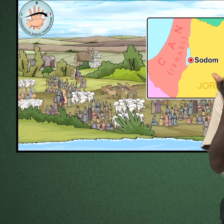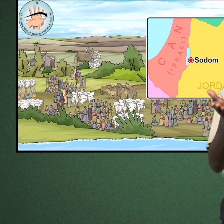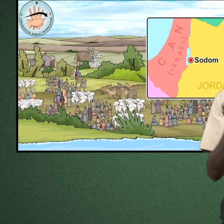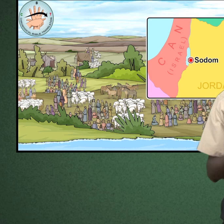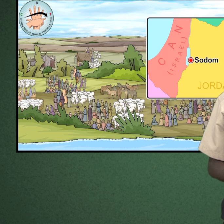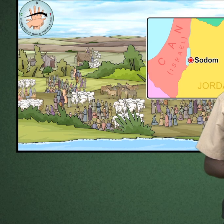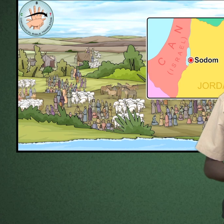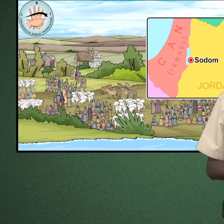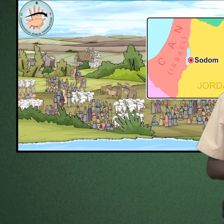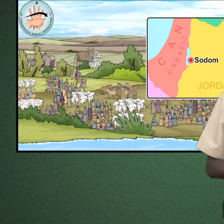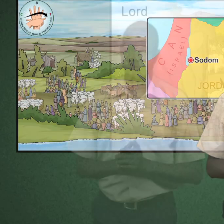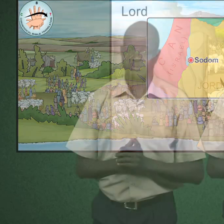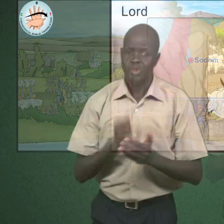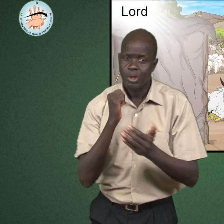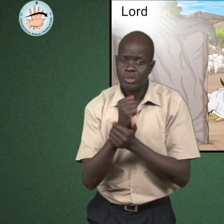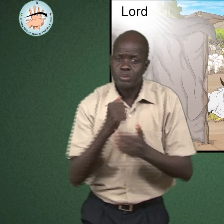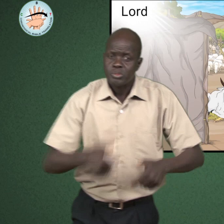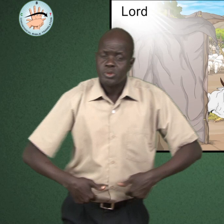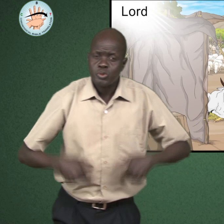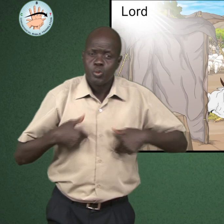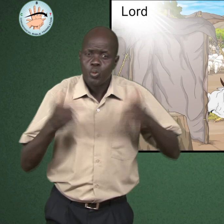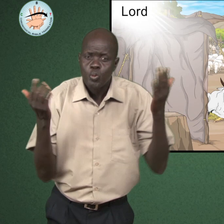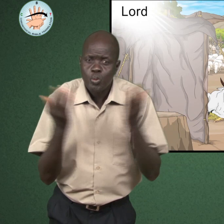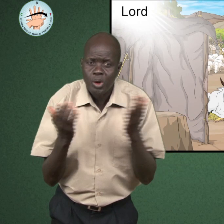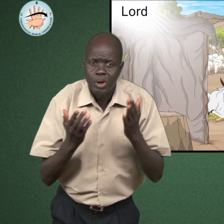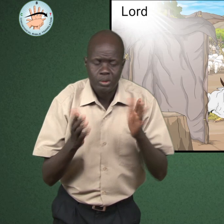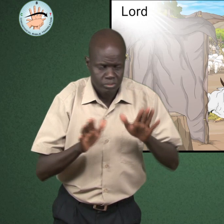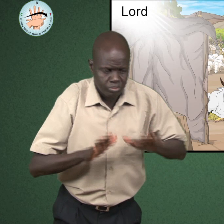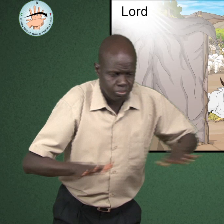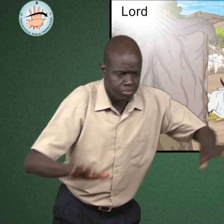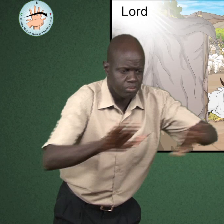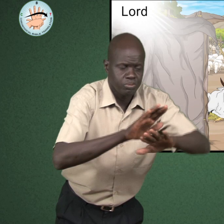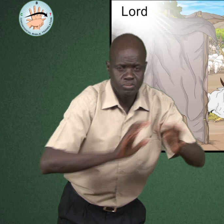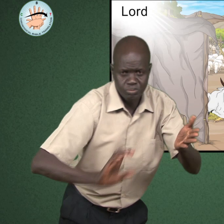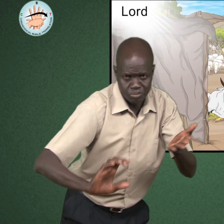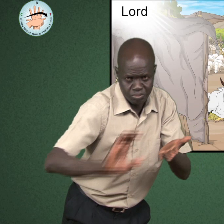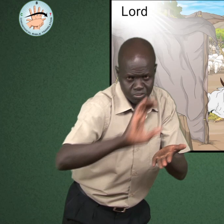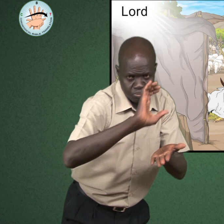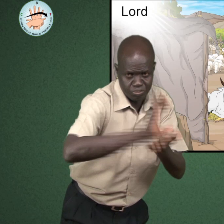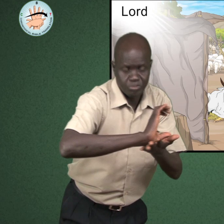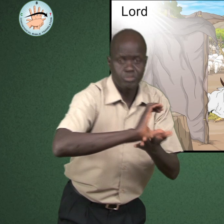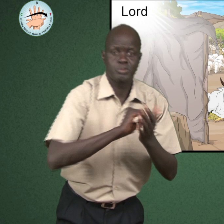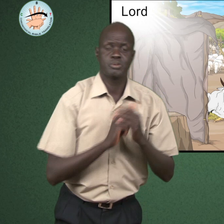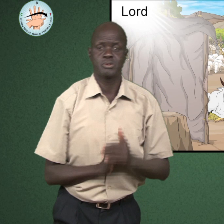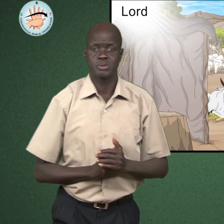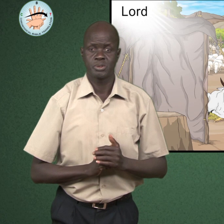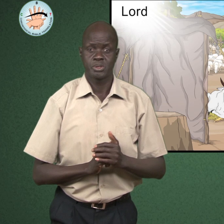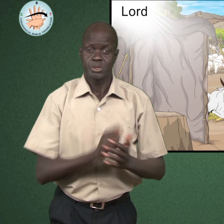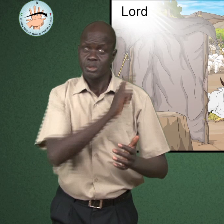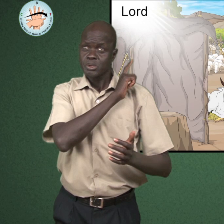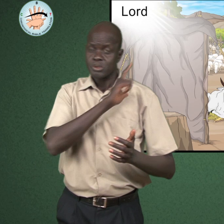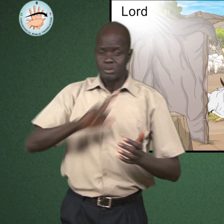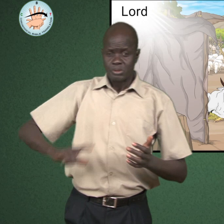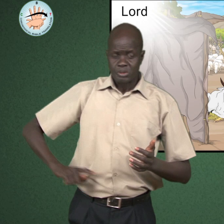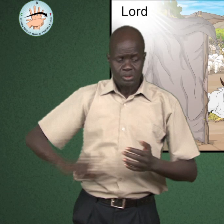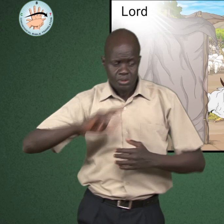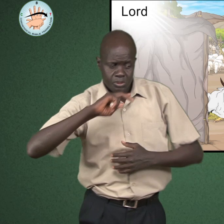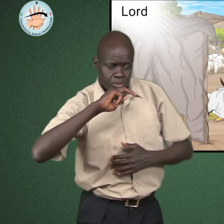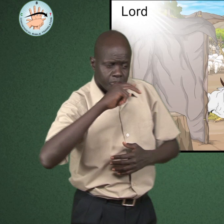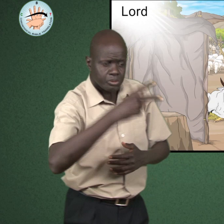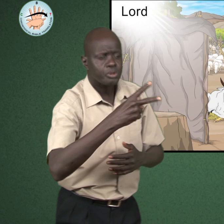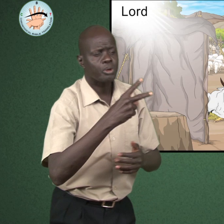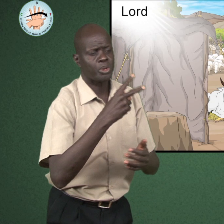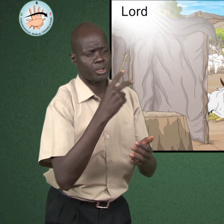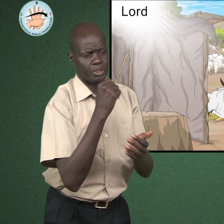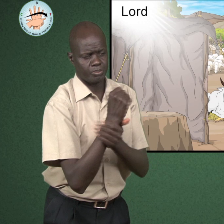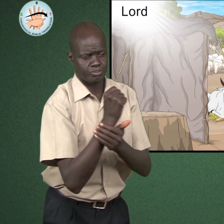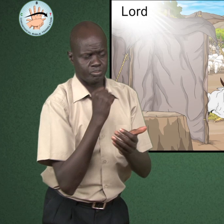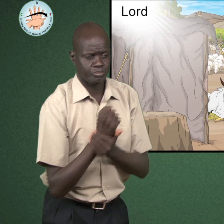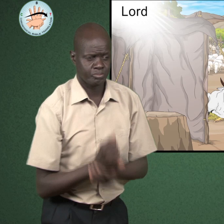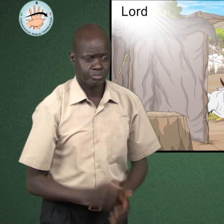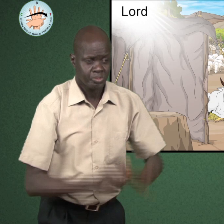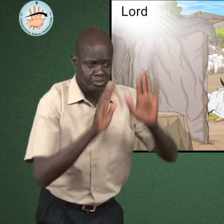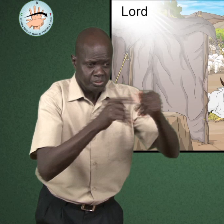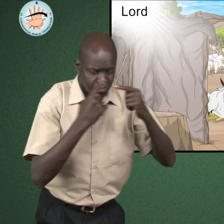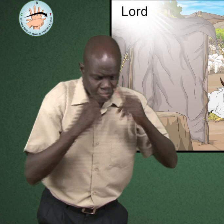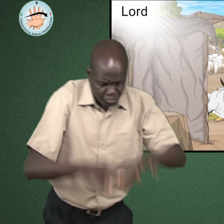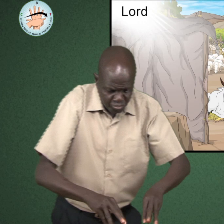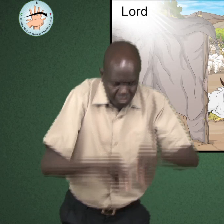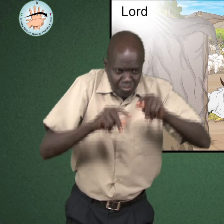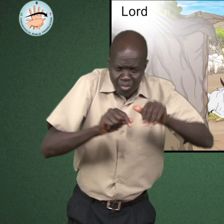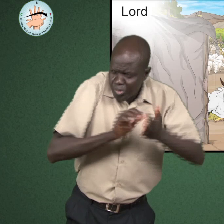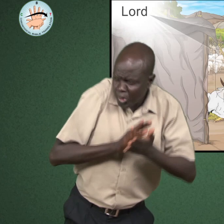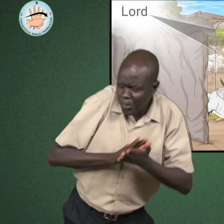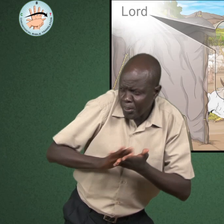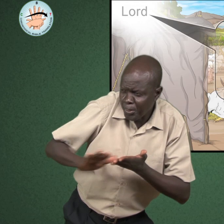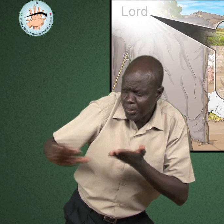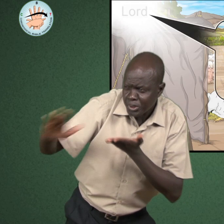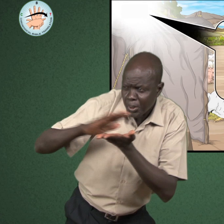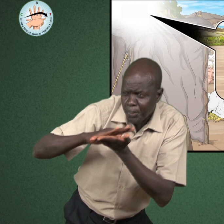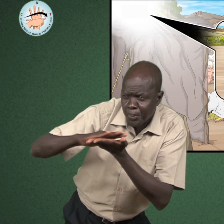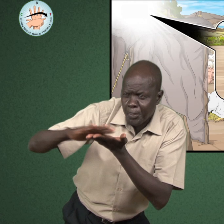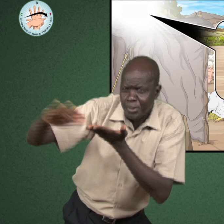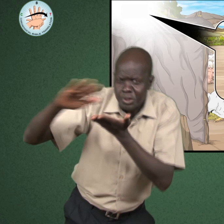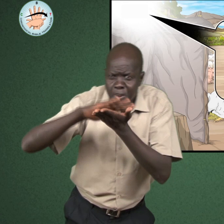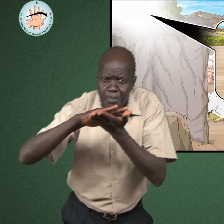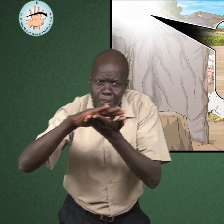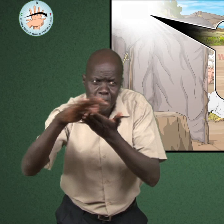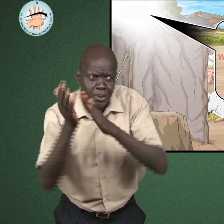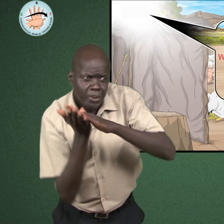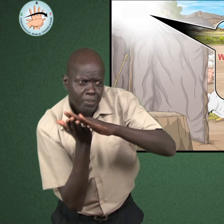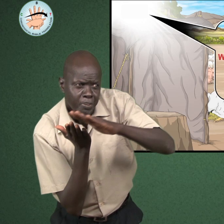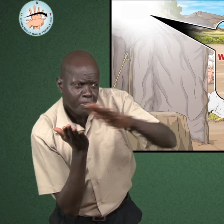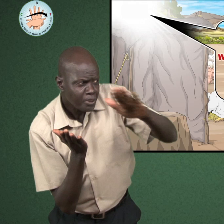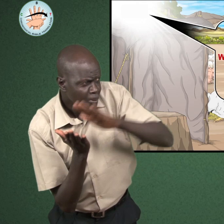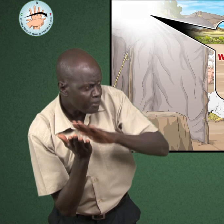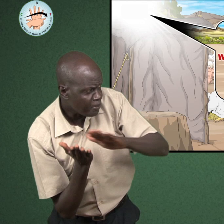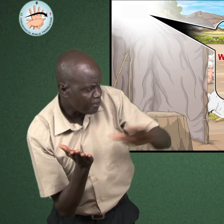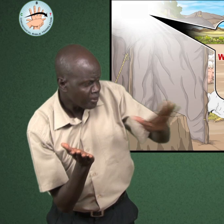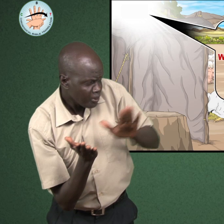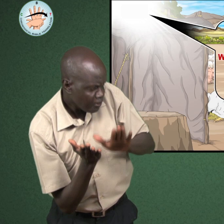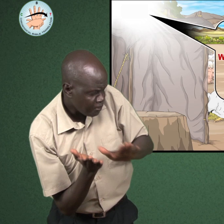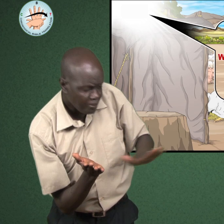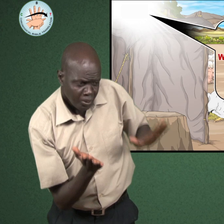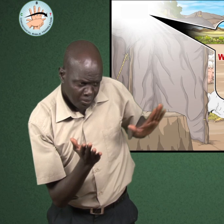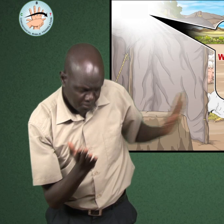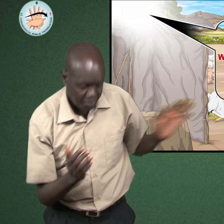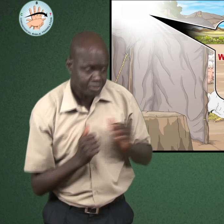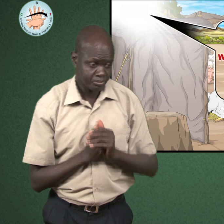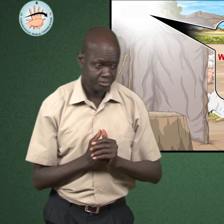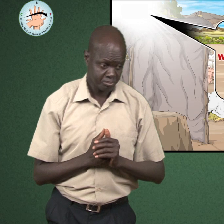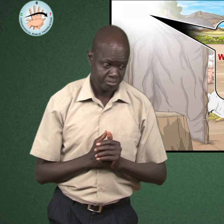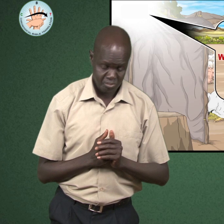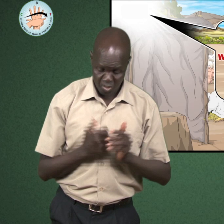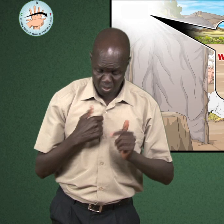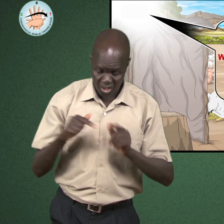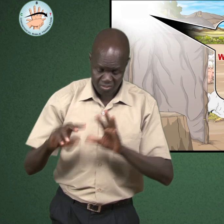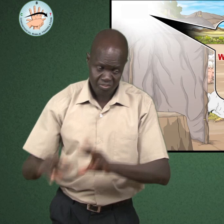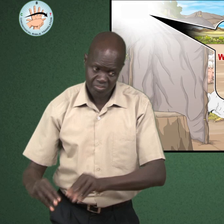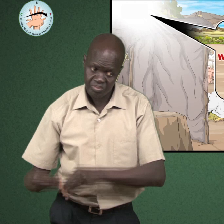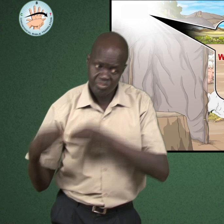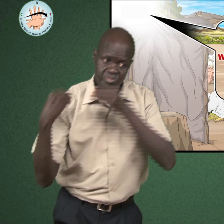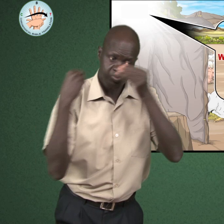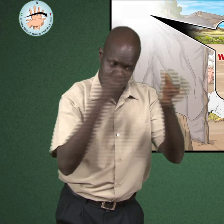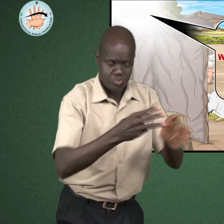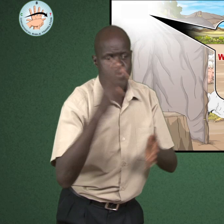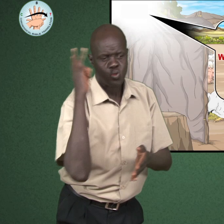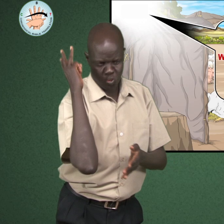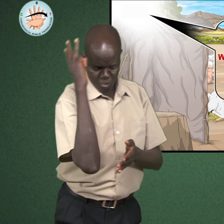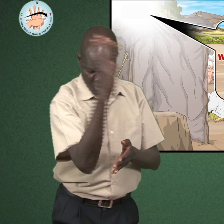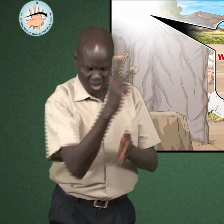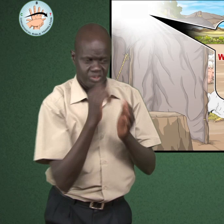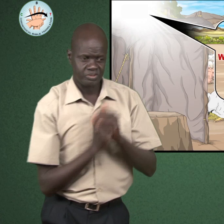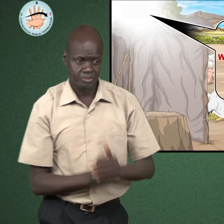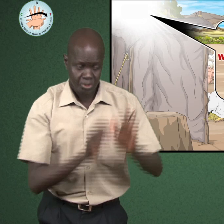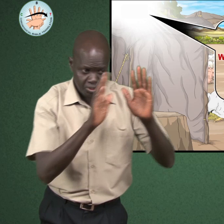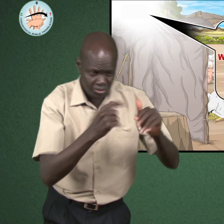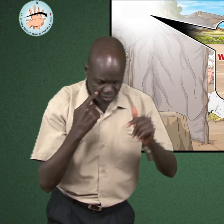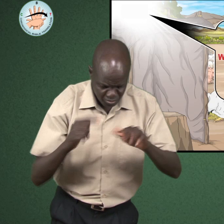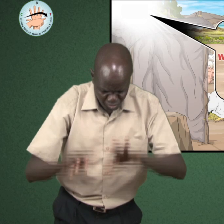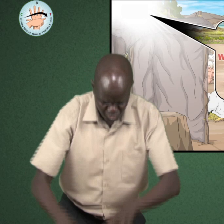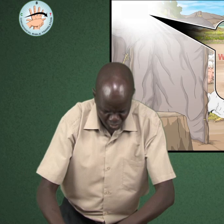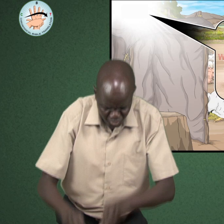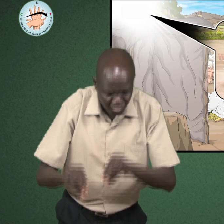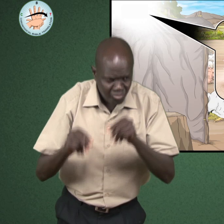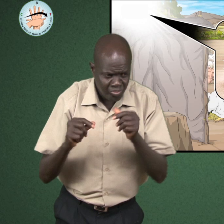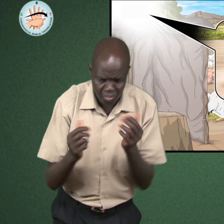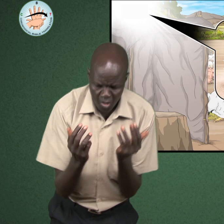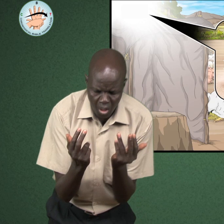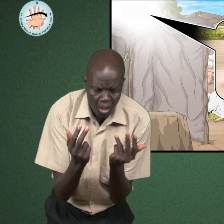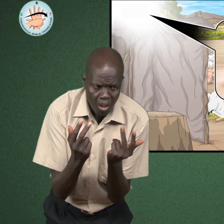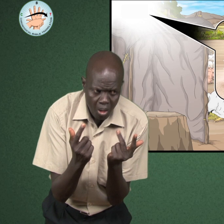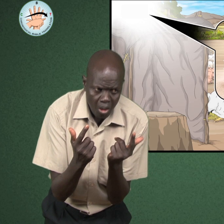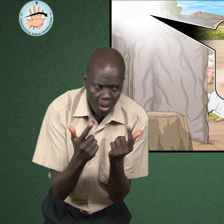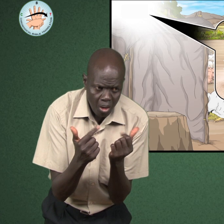After Lot had departed, the LORD said to Abram, “Now lift up your eyes from the place where you are, and look to the north and south and east and west, for all the land that you see, I will give to you and your offspring forever.